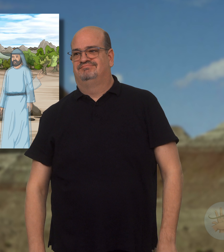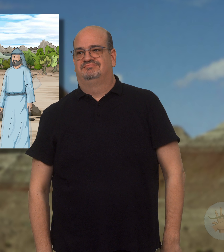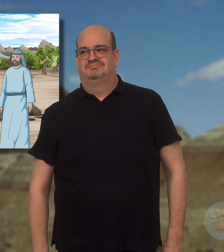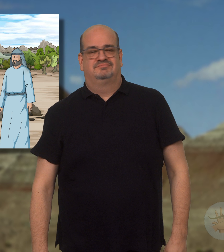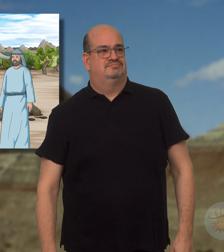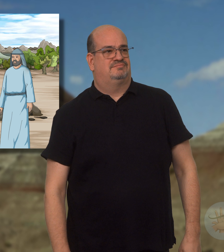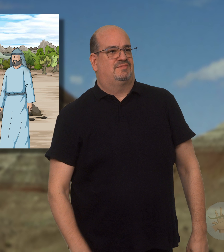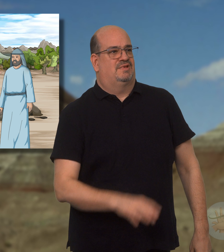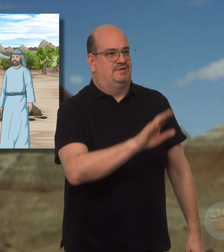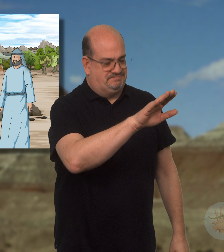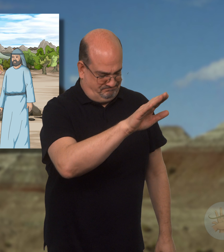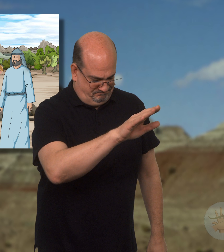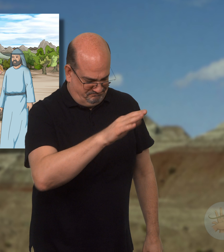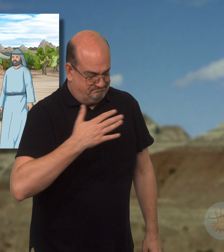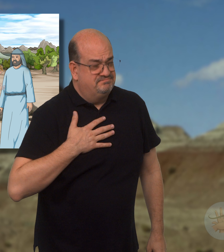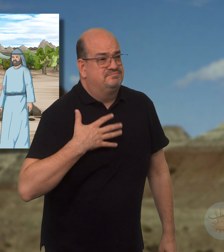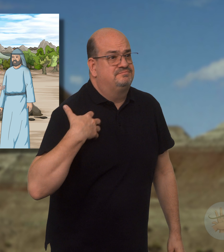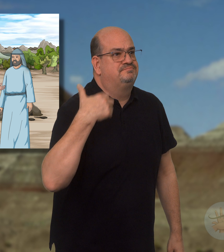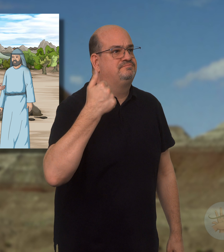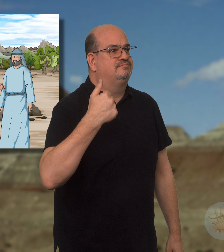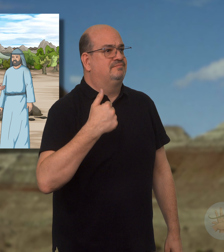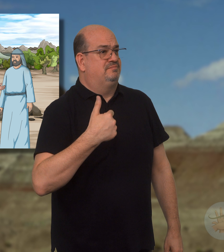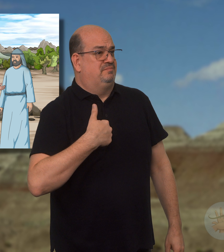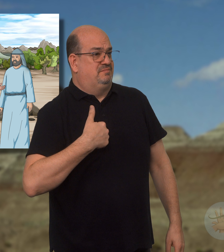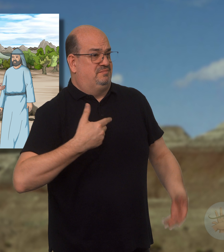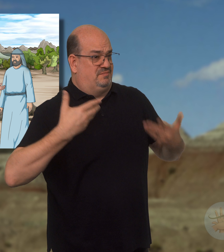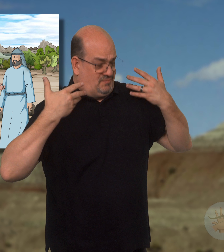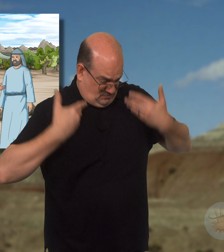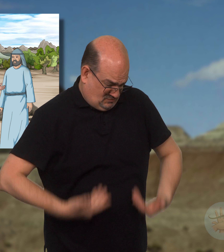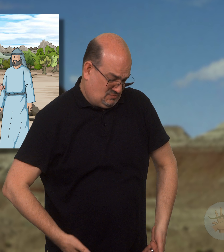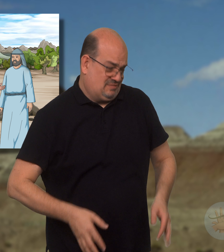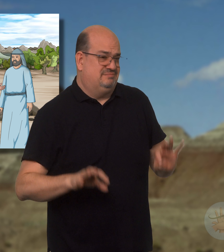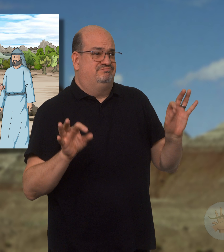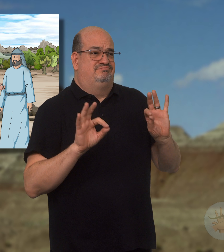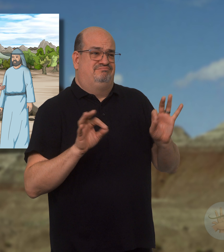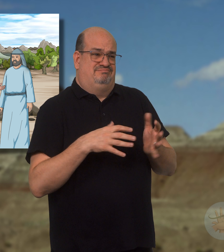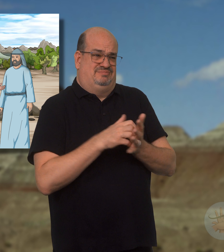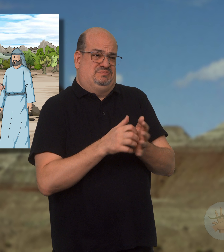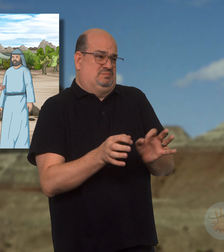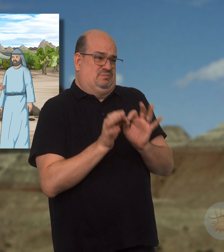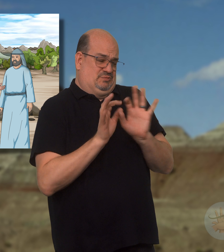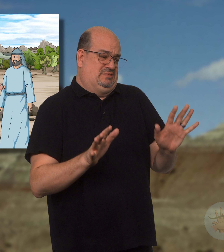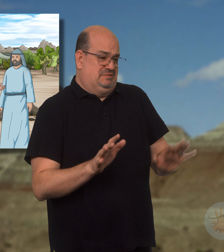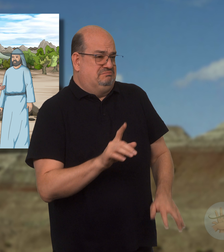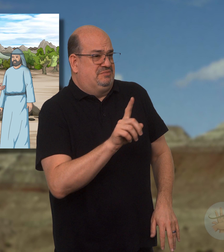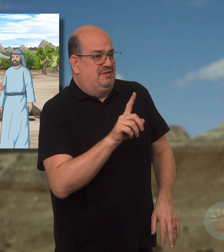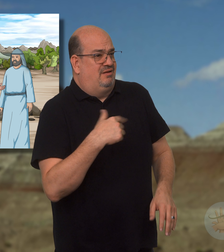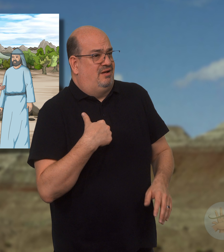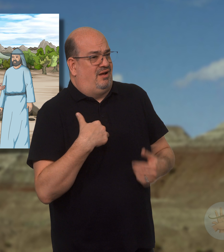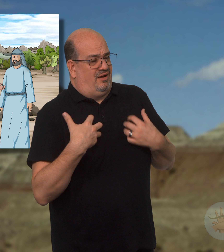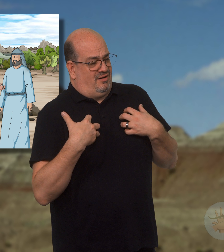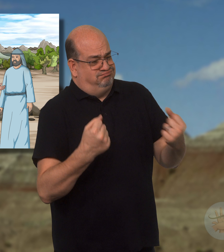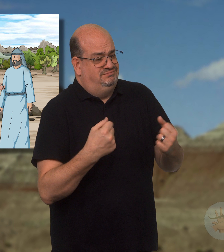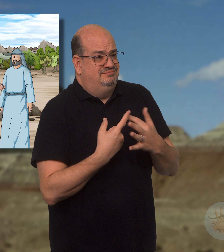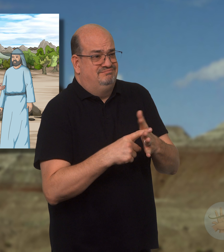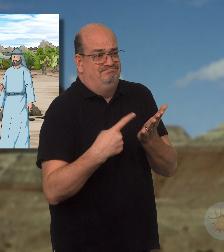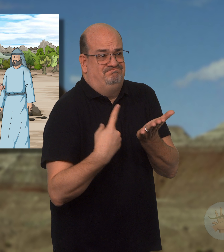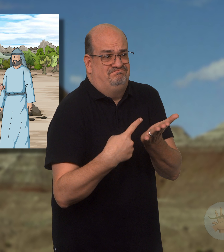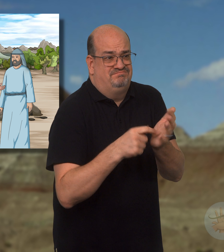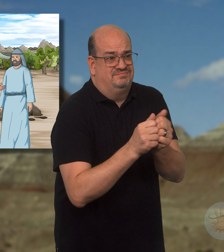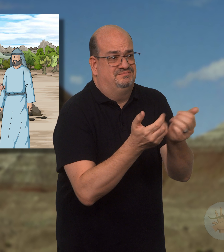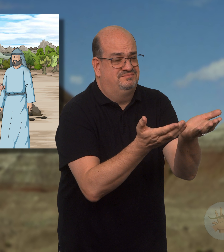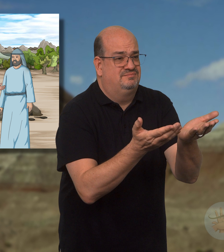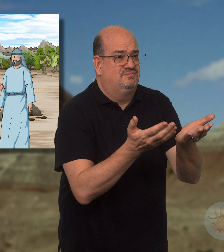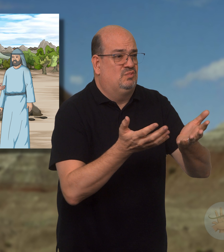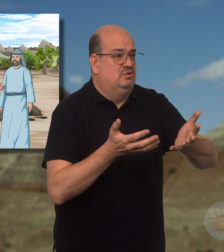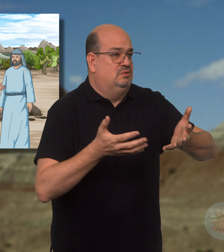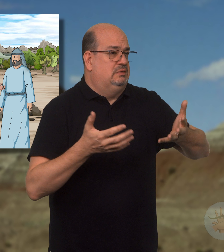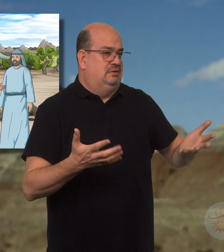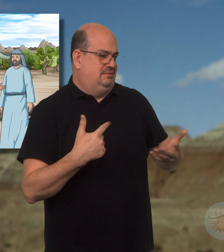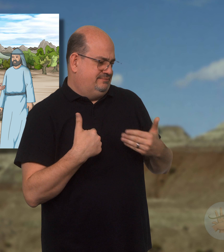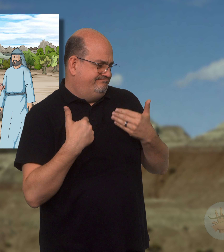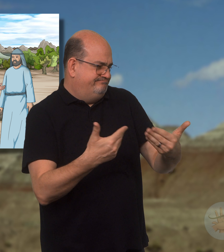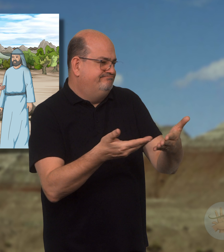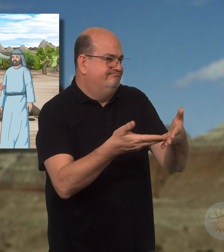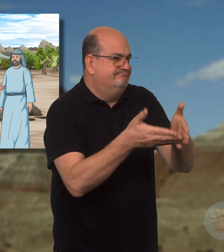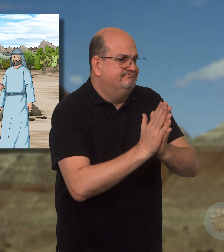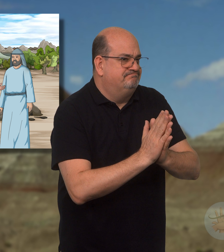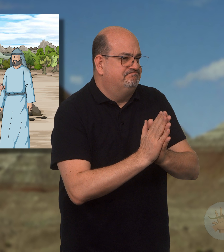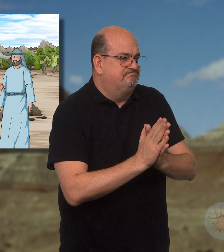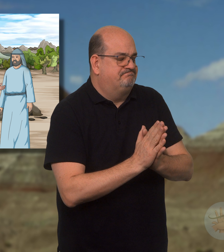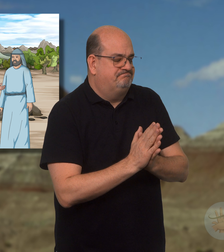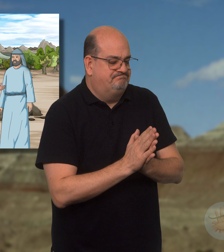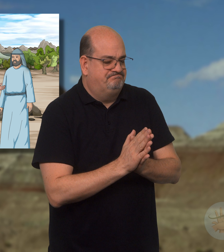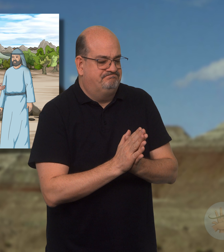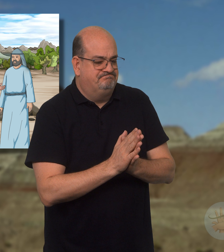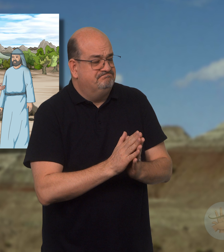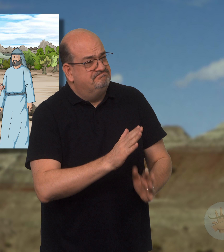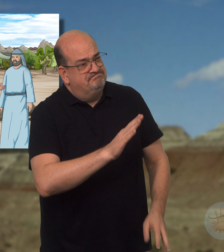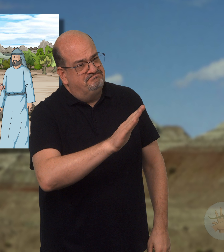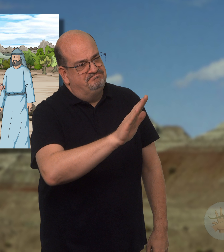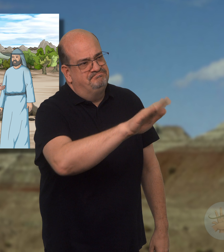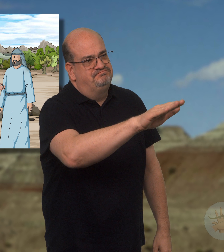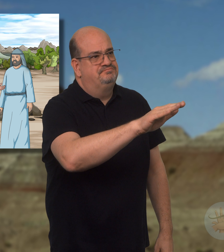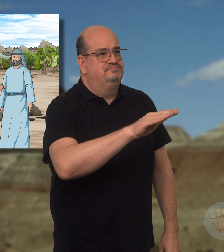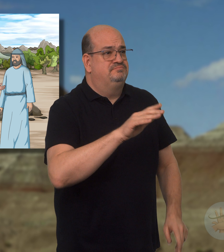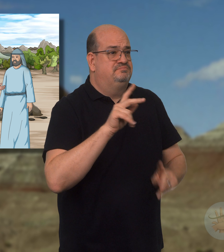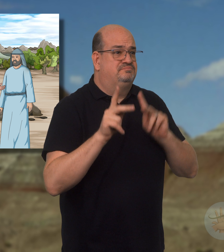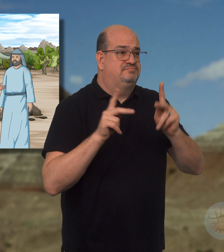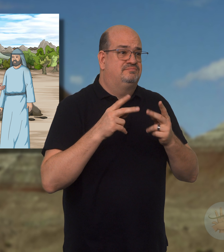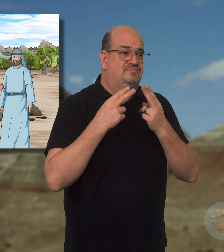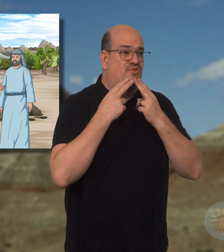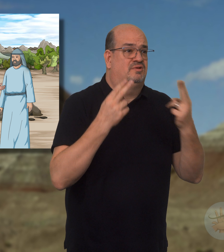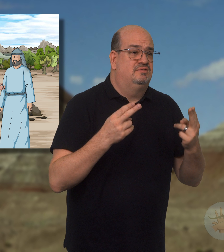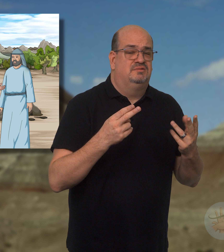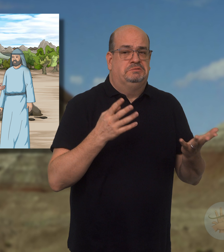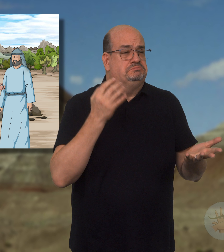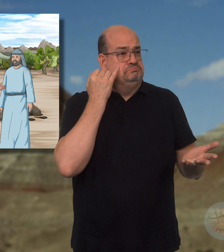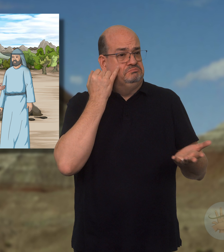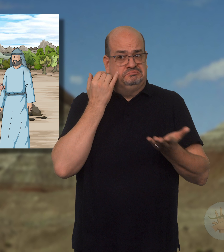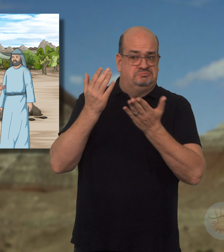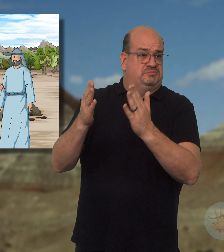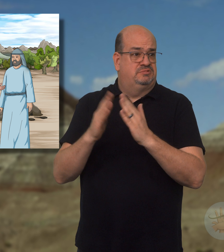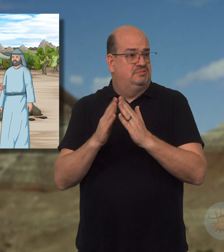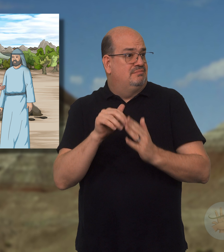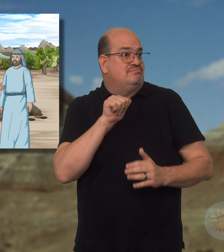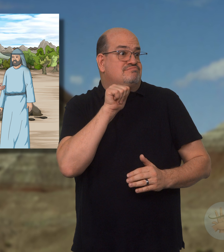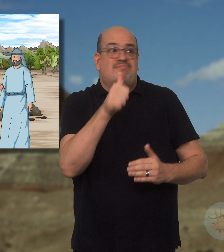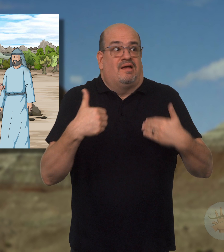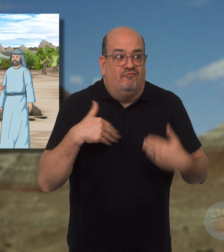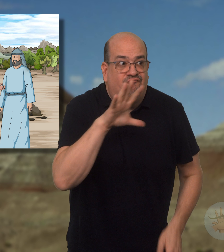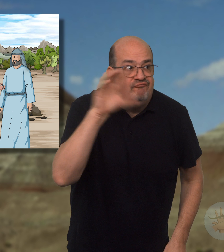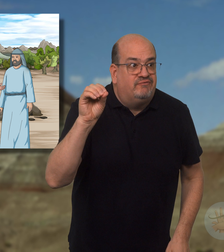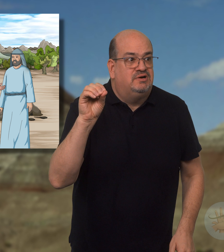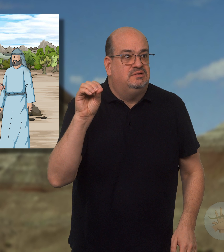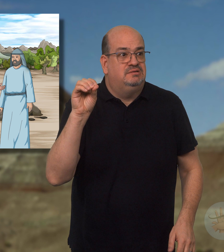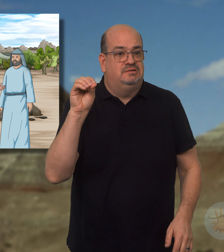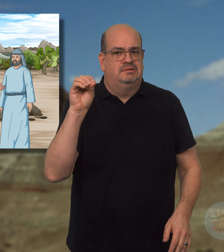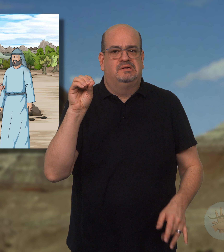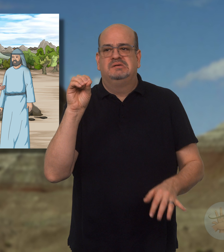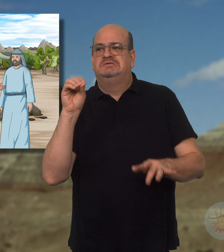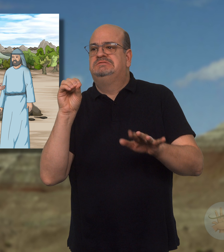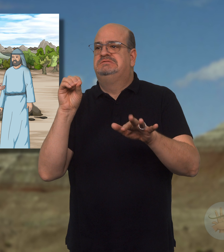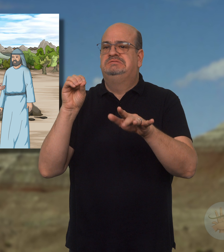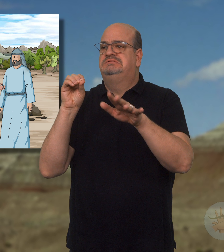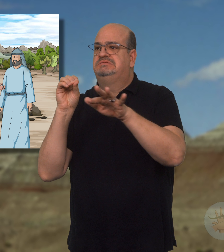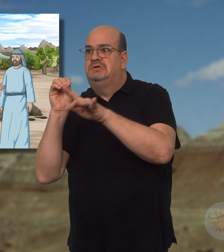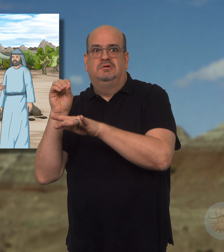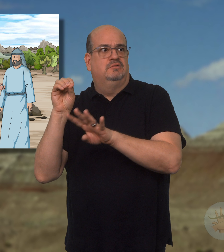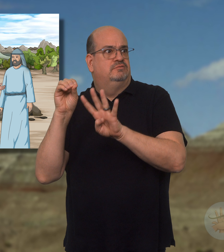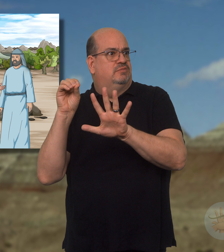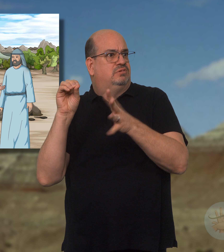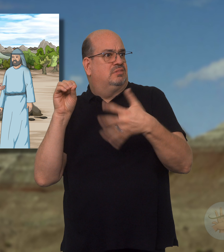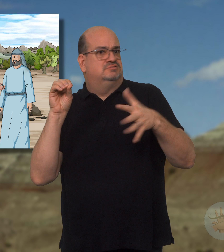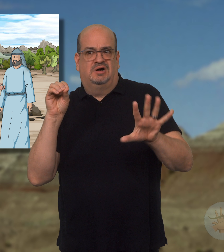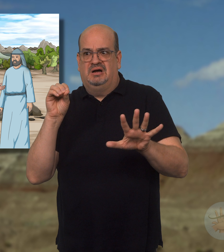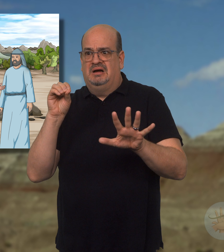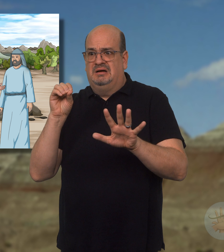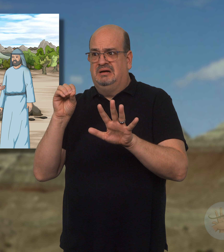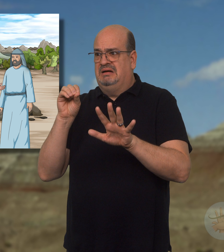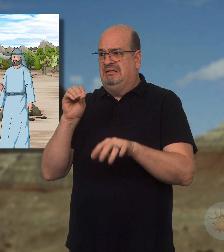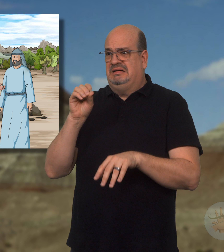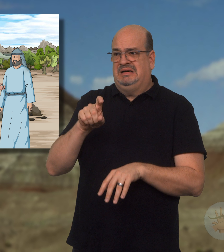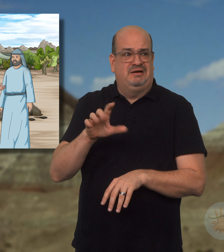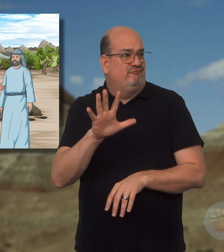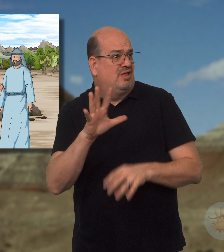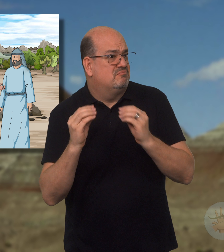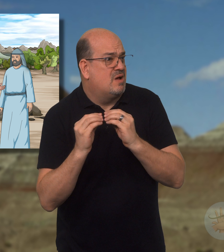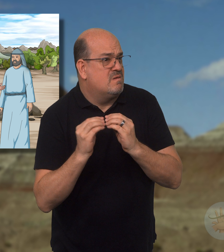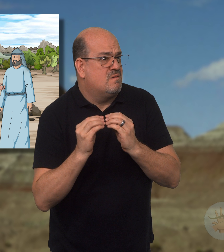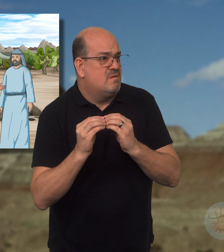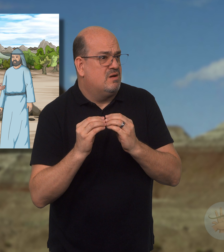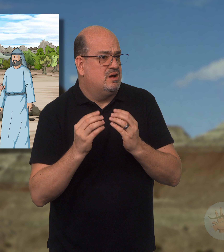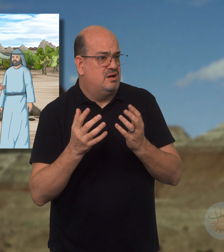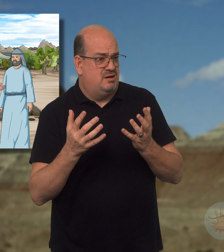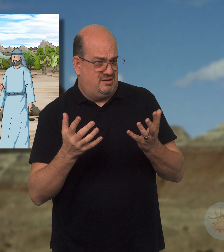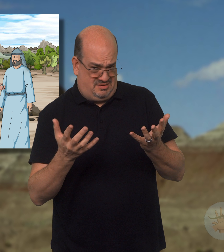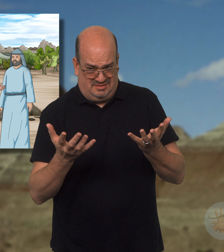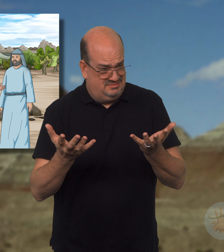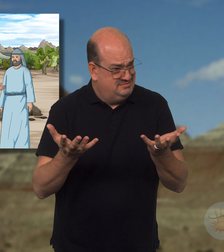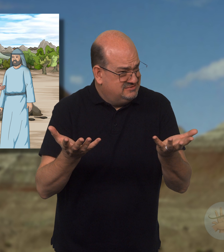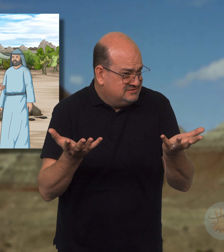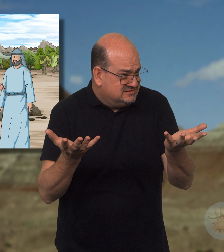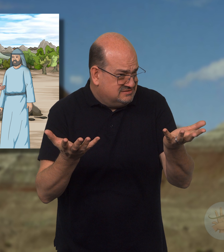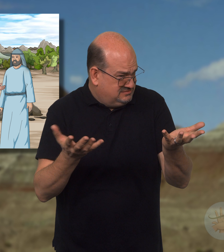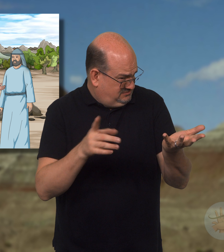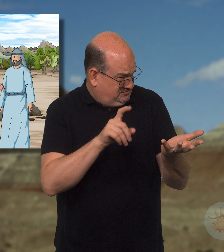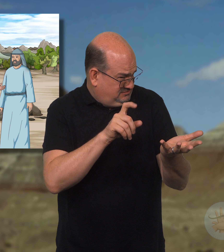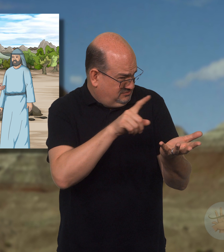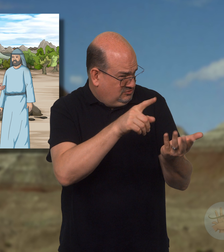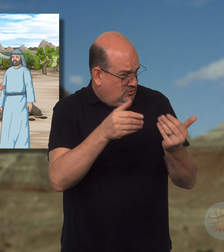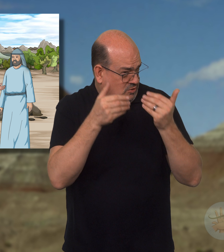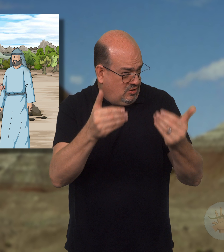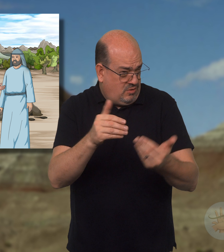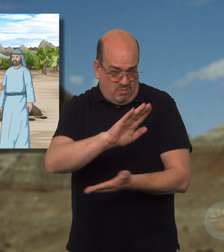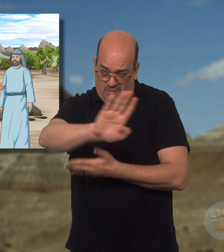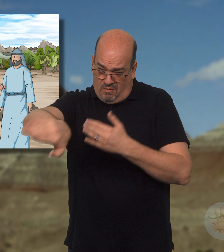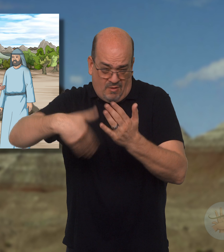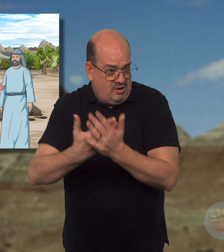Then Abraham answered, “Now that I have ventured to speak to the Lord—though I am but dust and ashes— suppose the fifty righteous ones lack five.